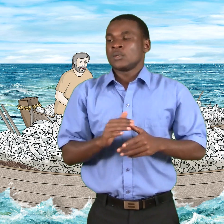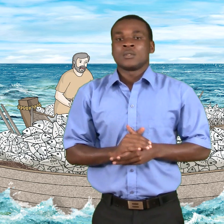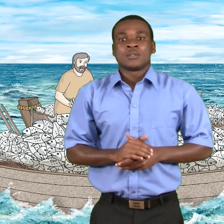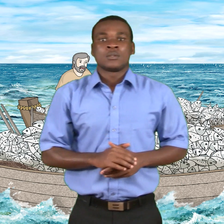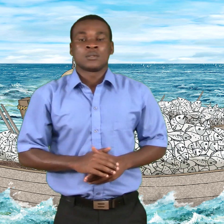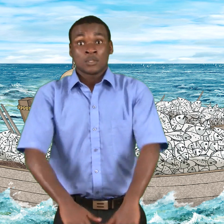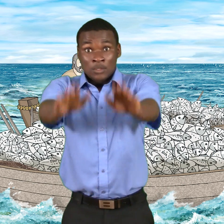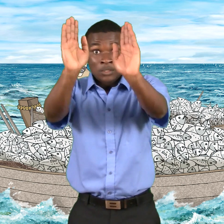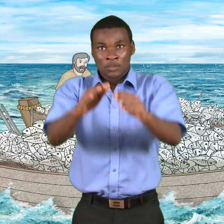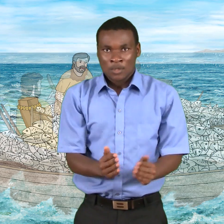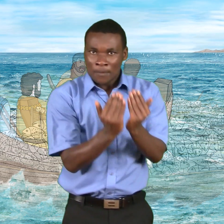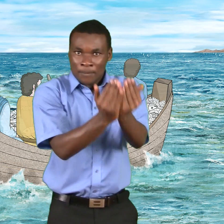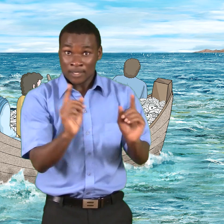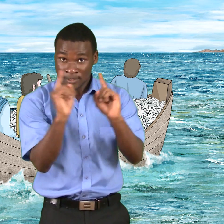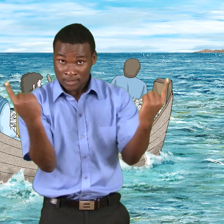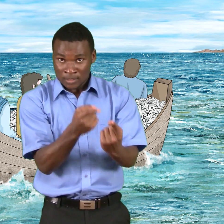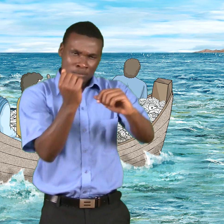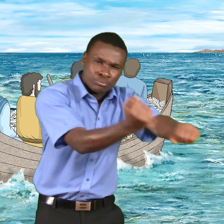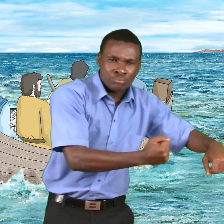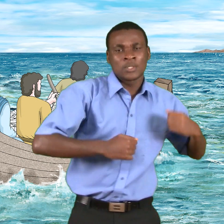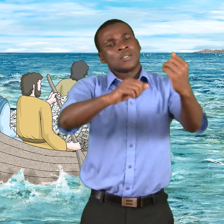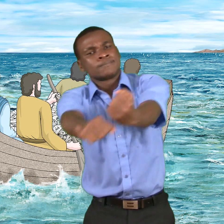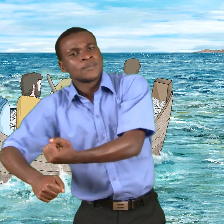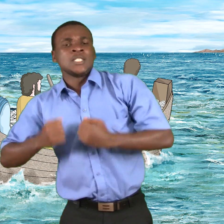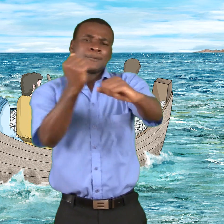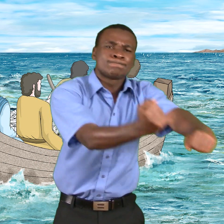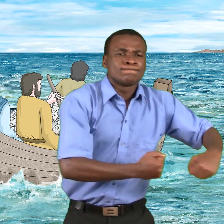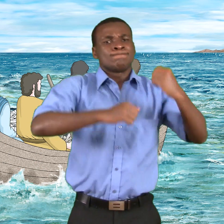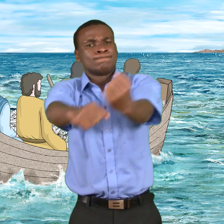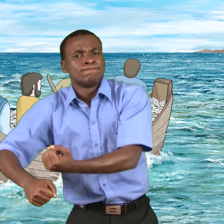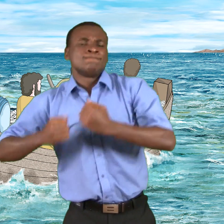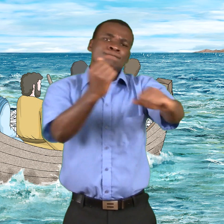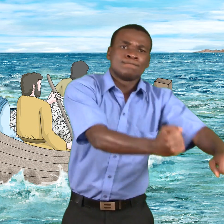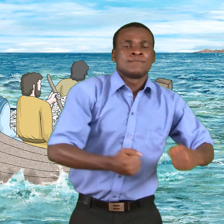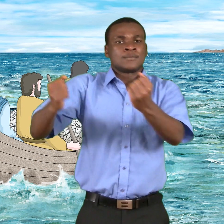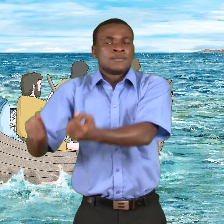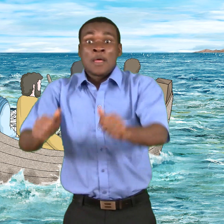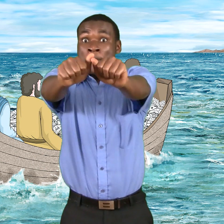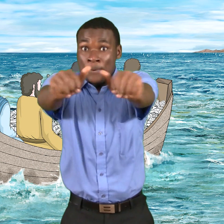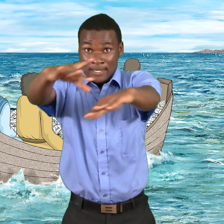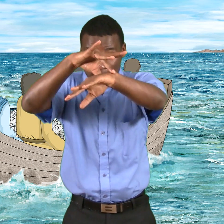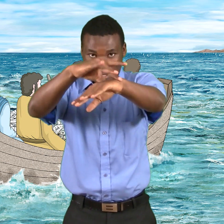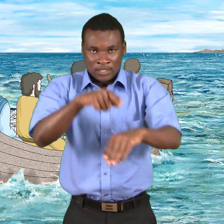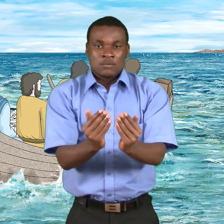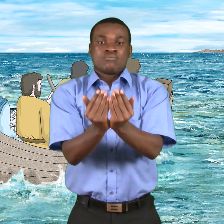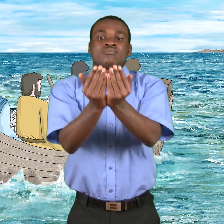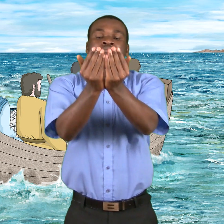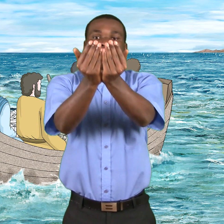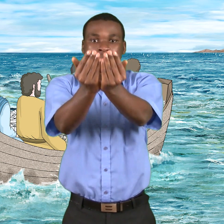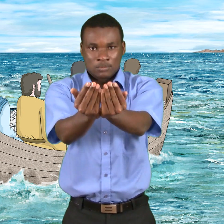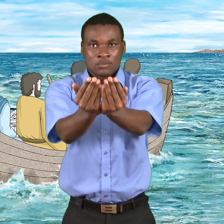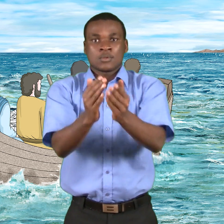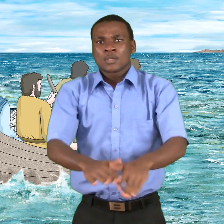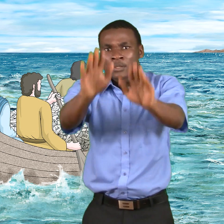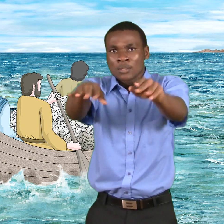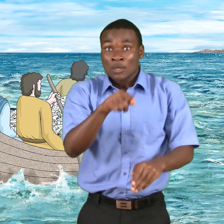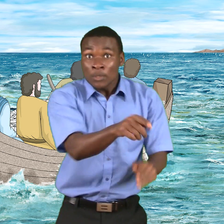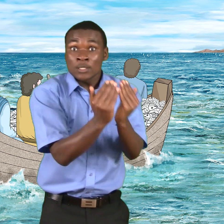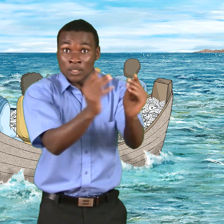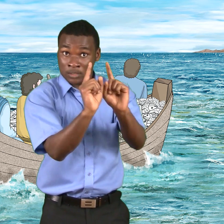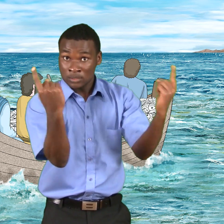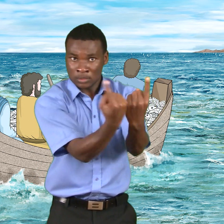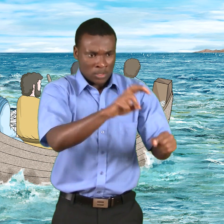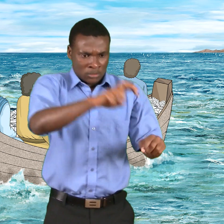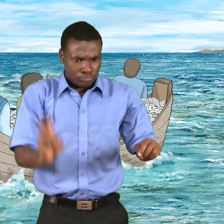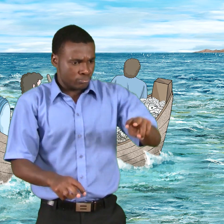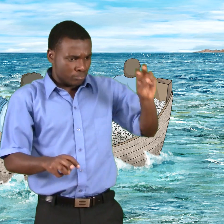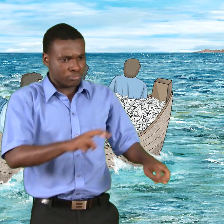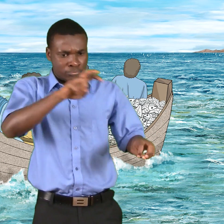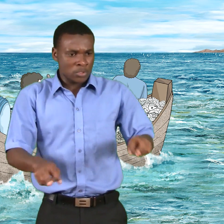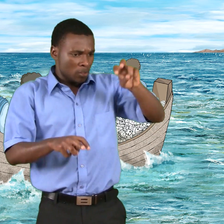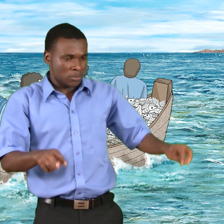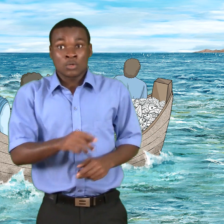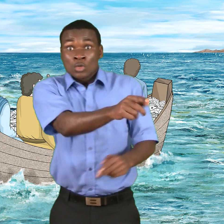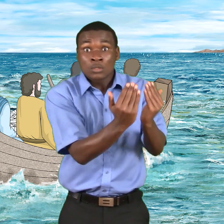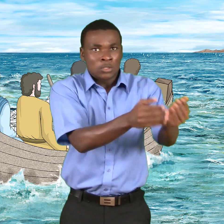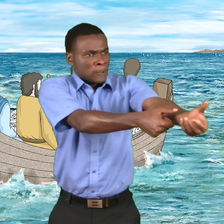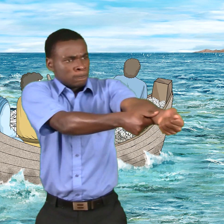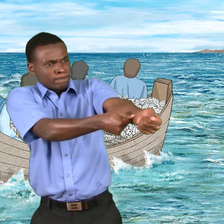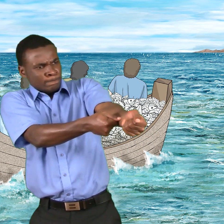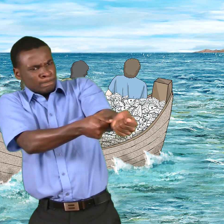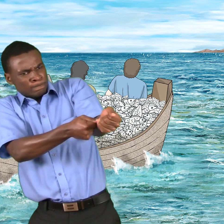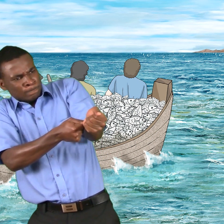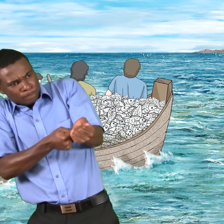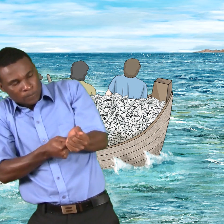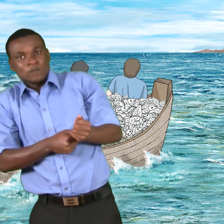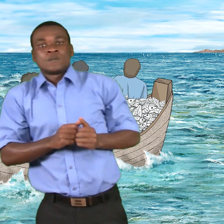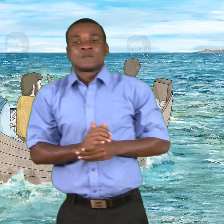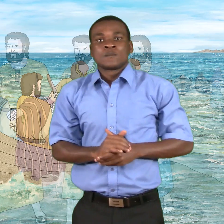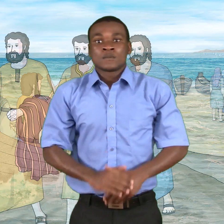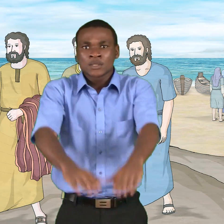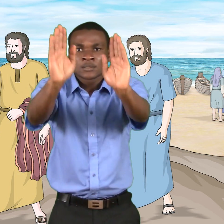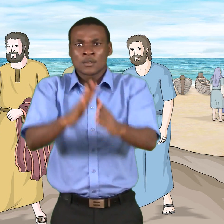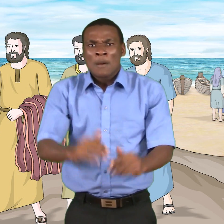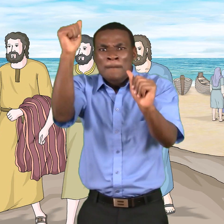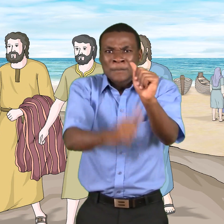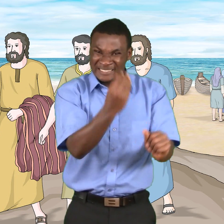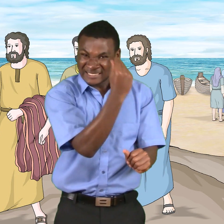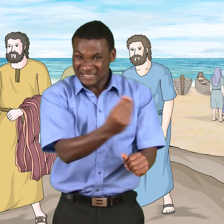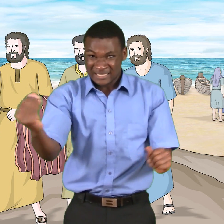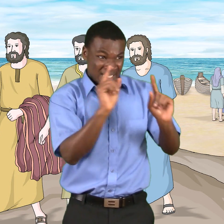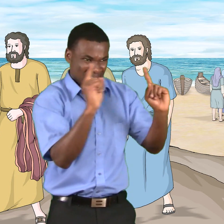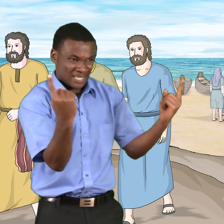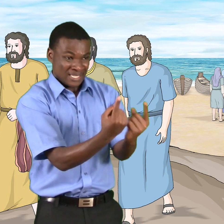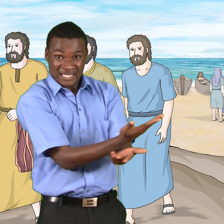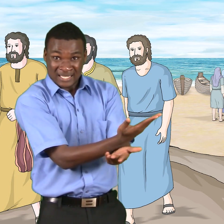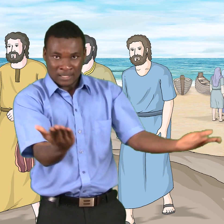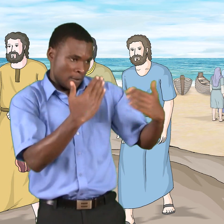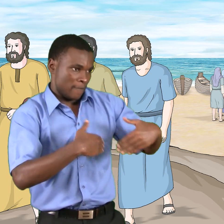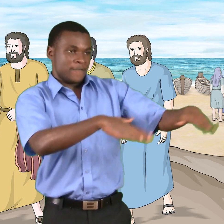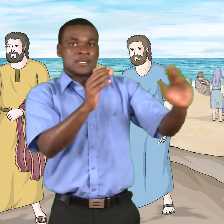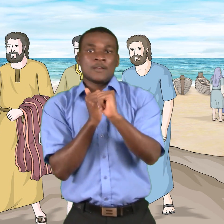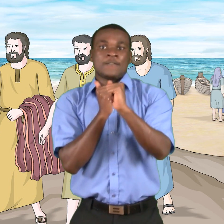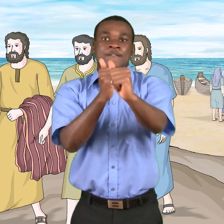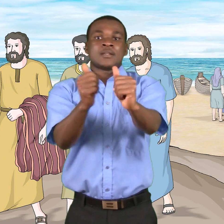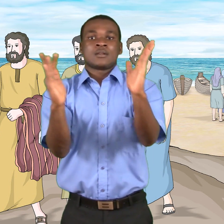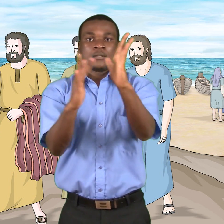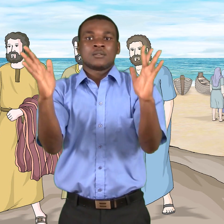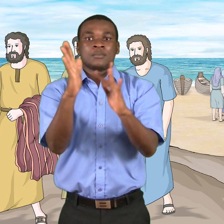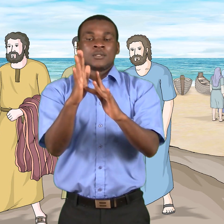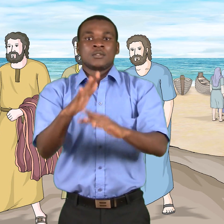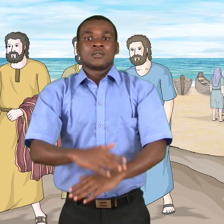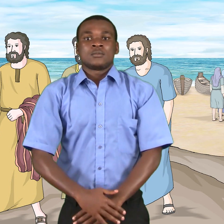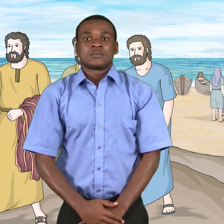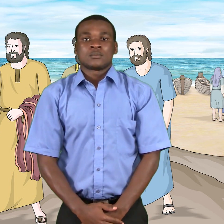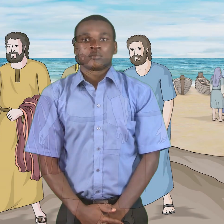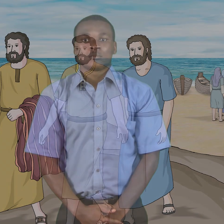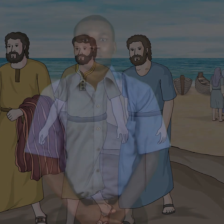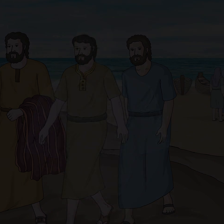And when they had brought their boats ashore, they left everything and followed Him.